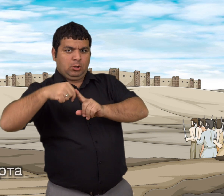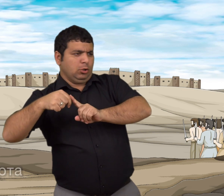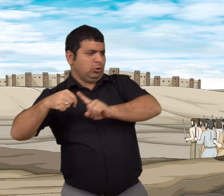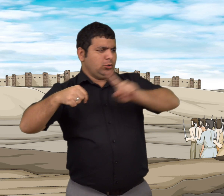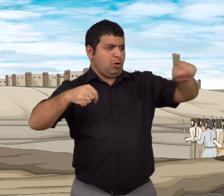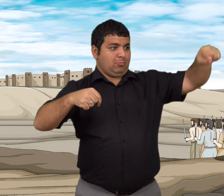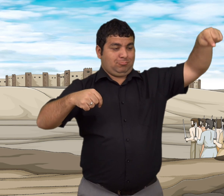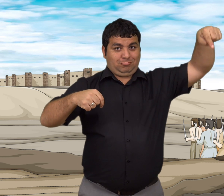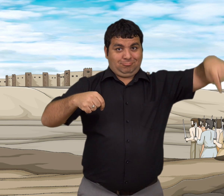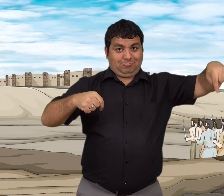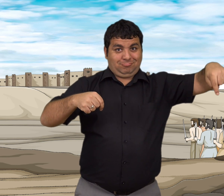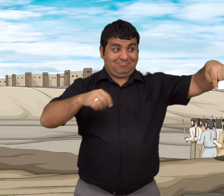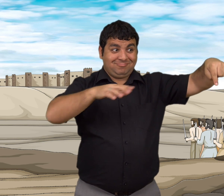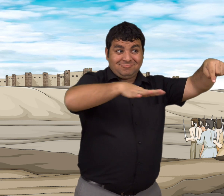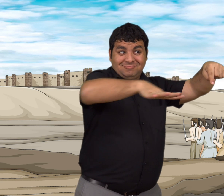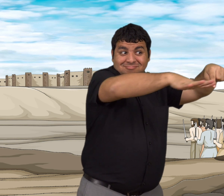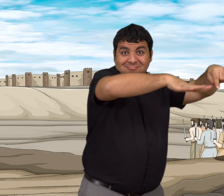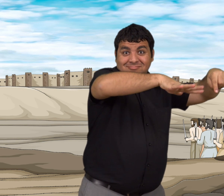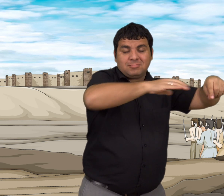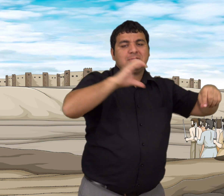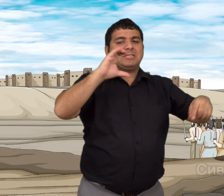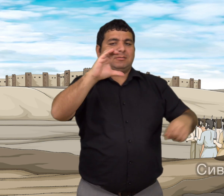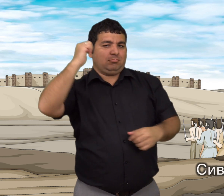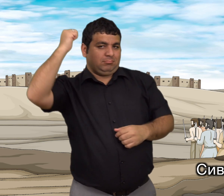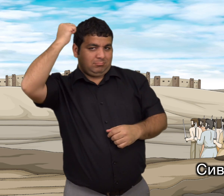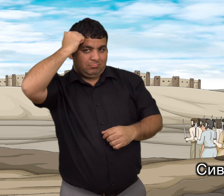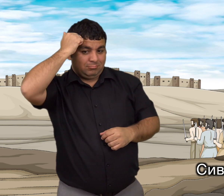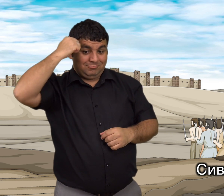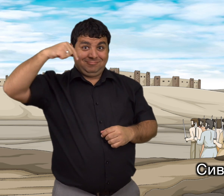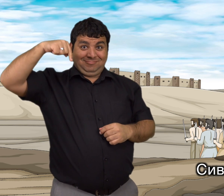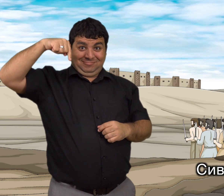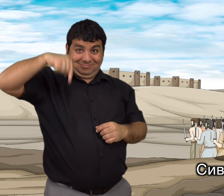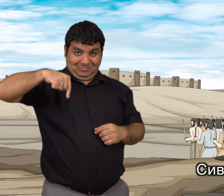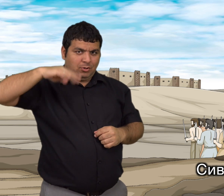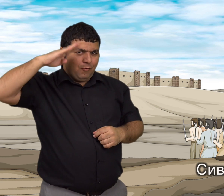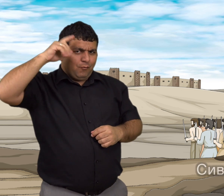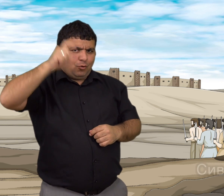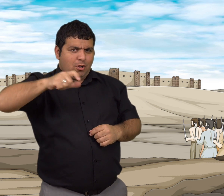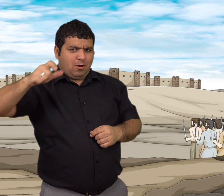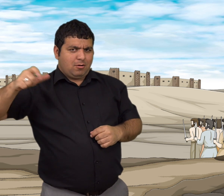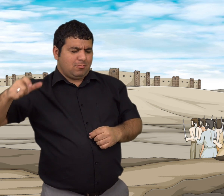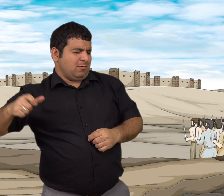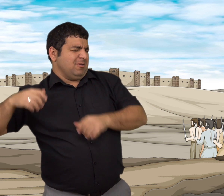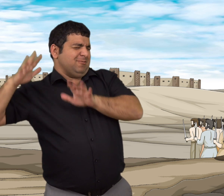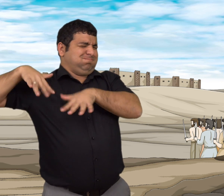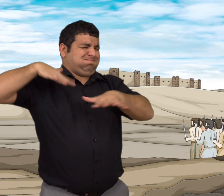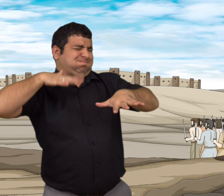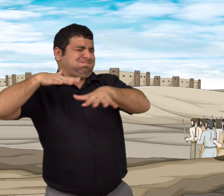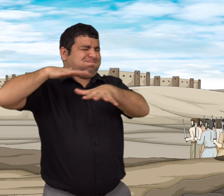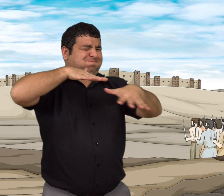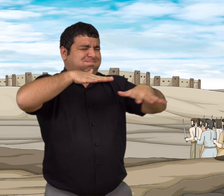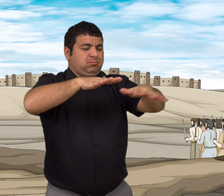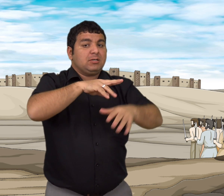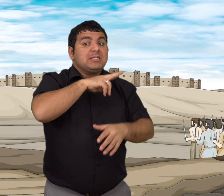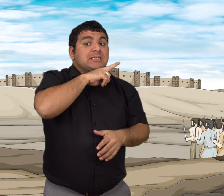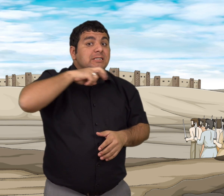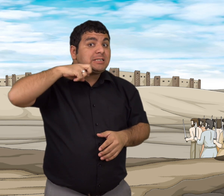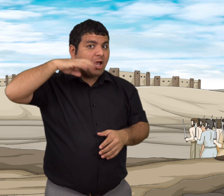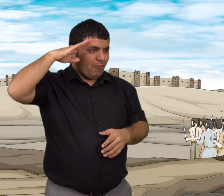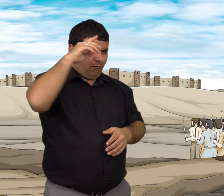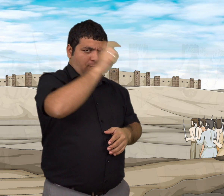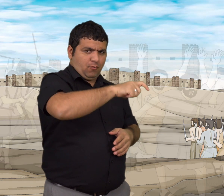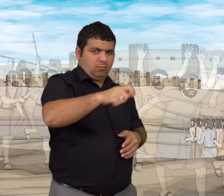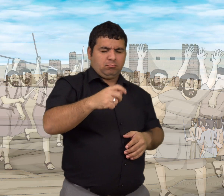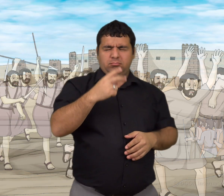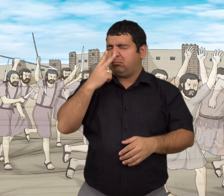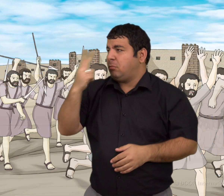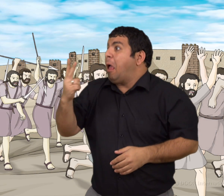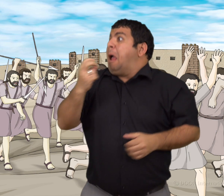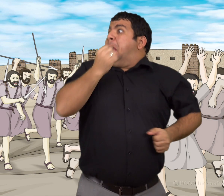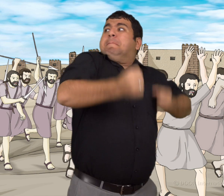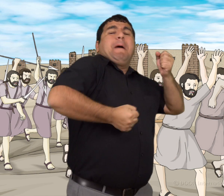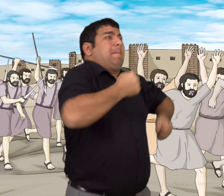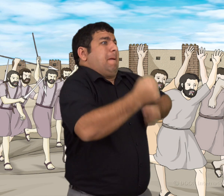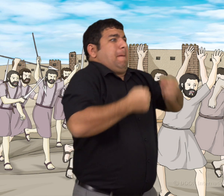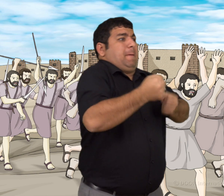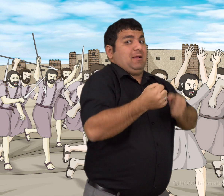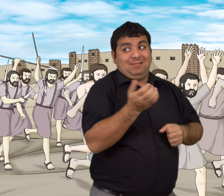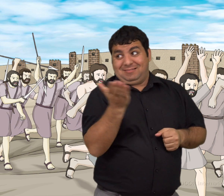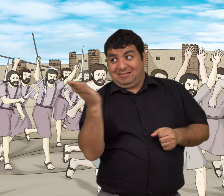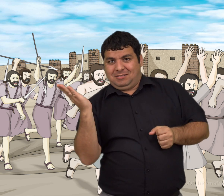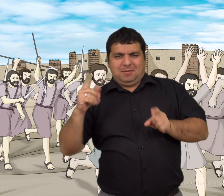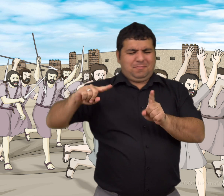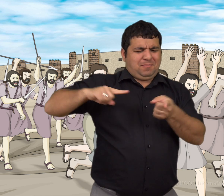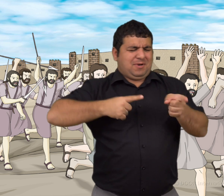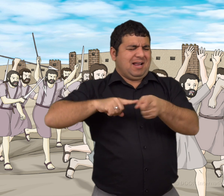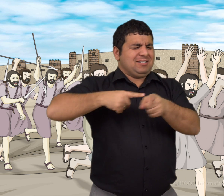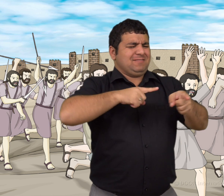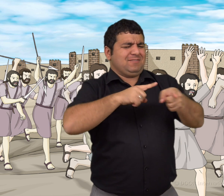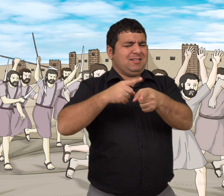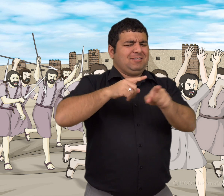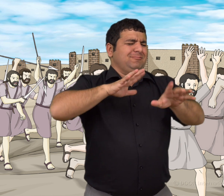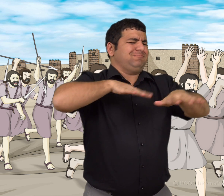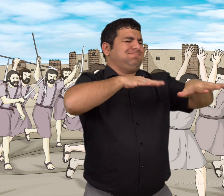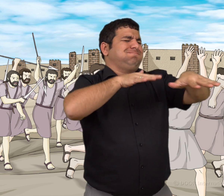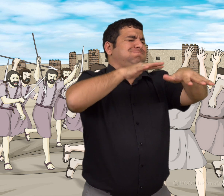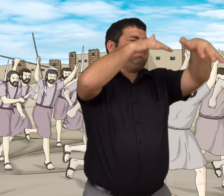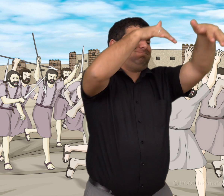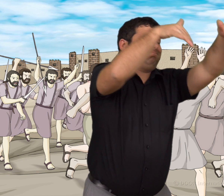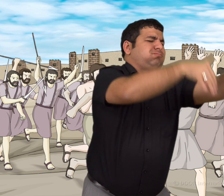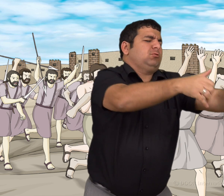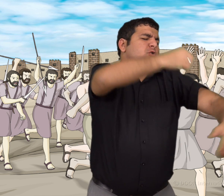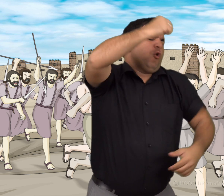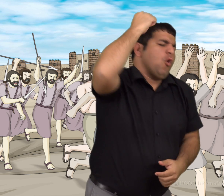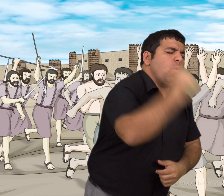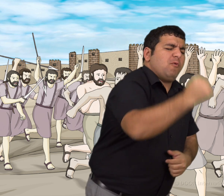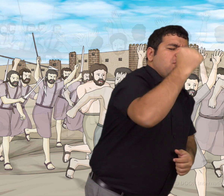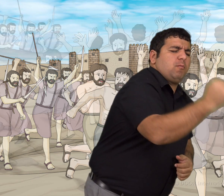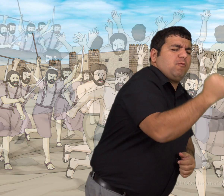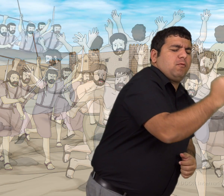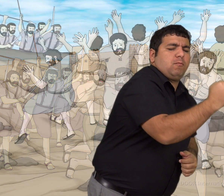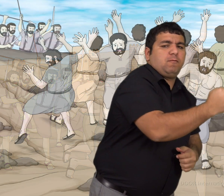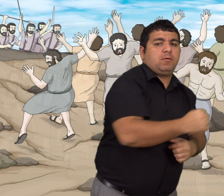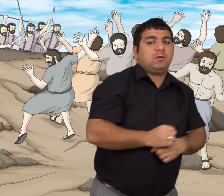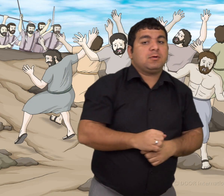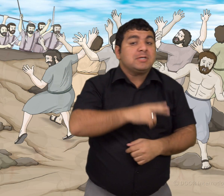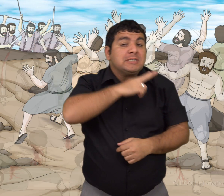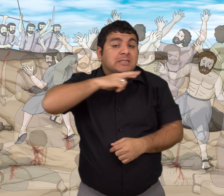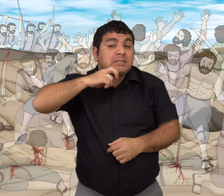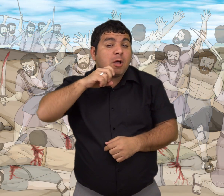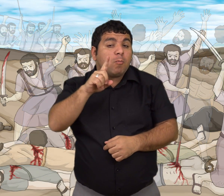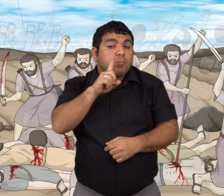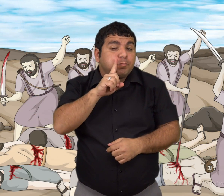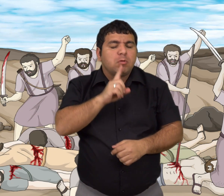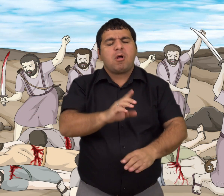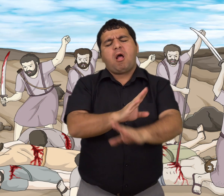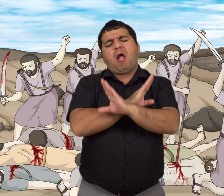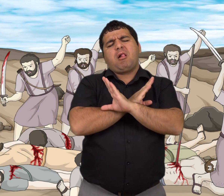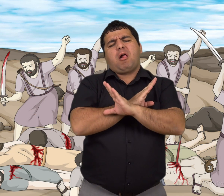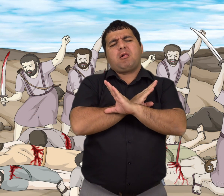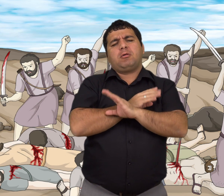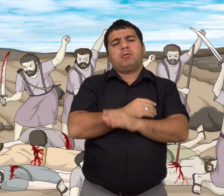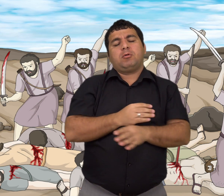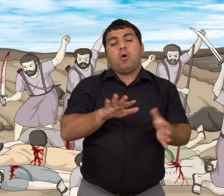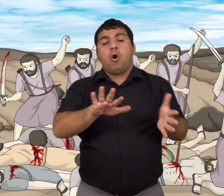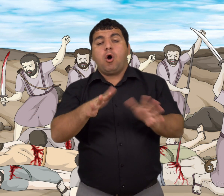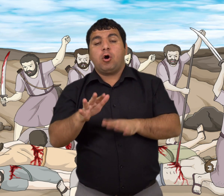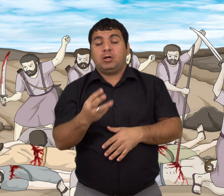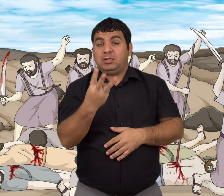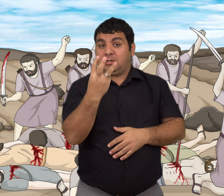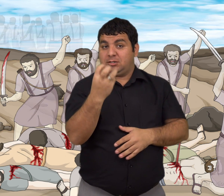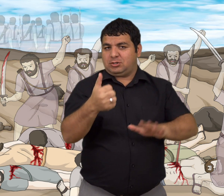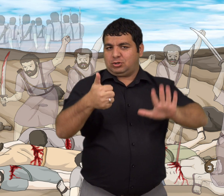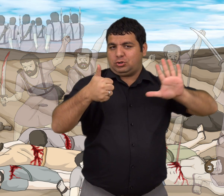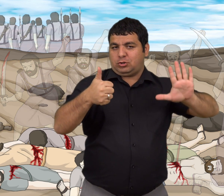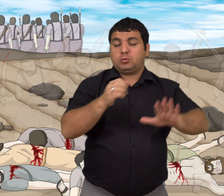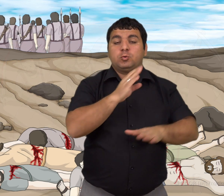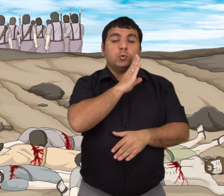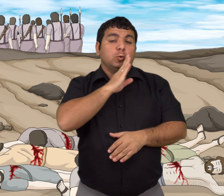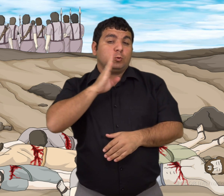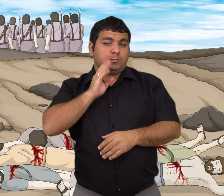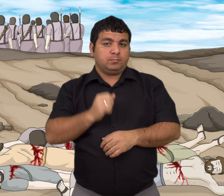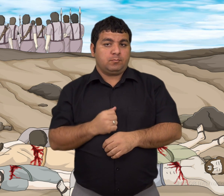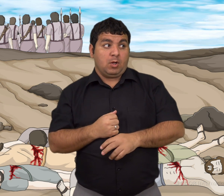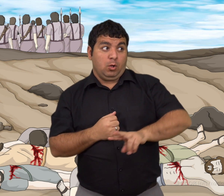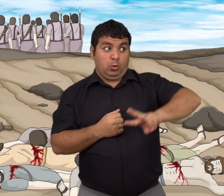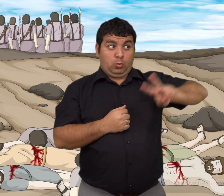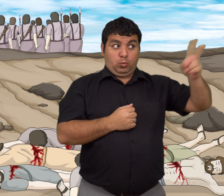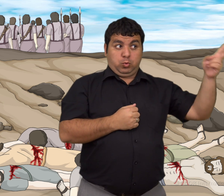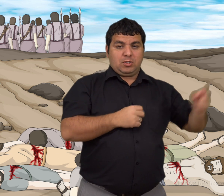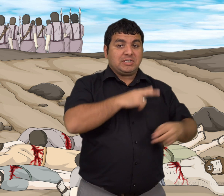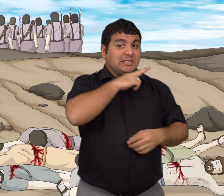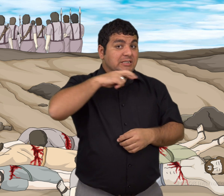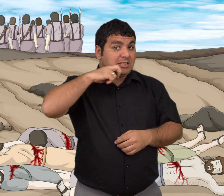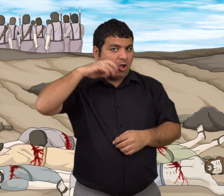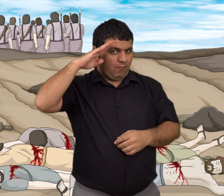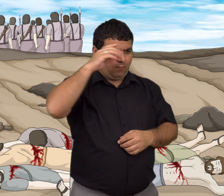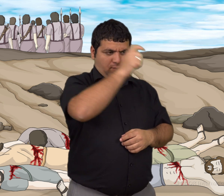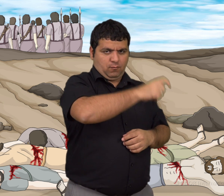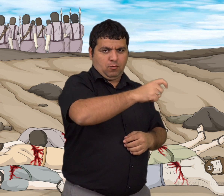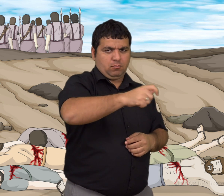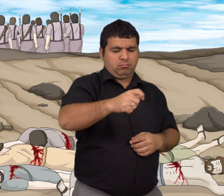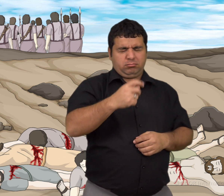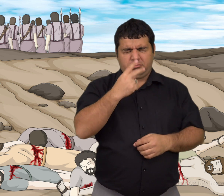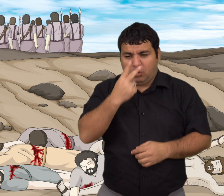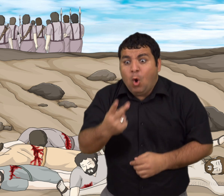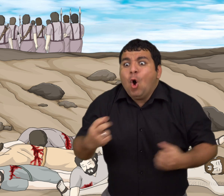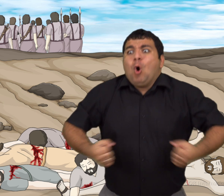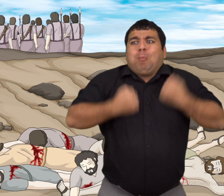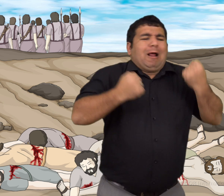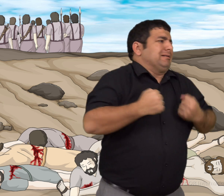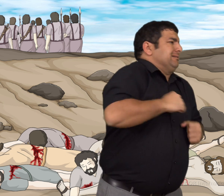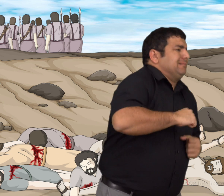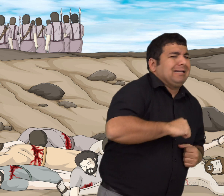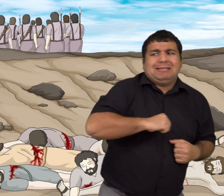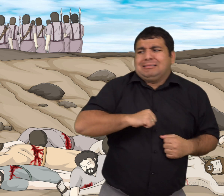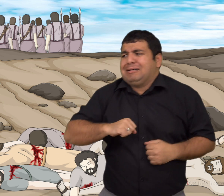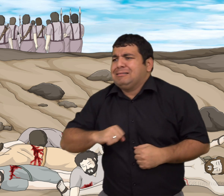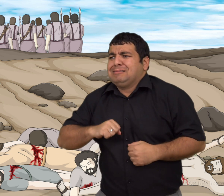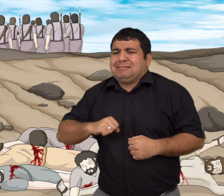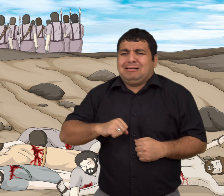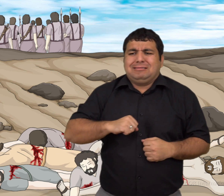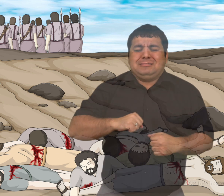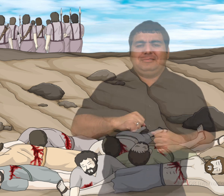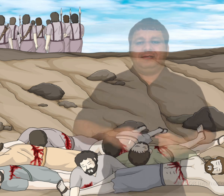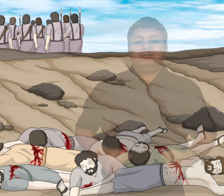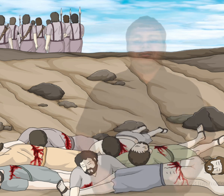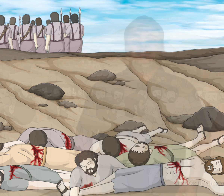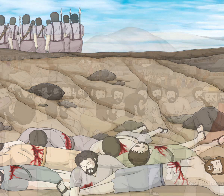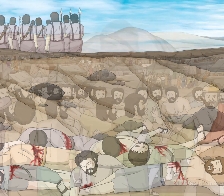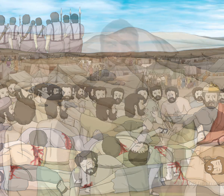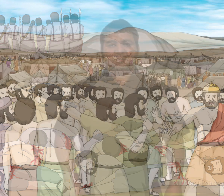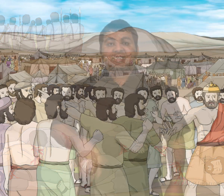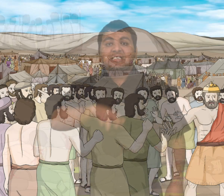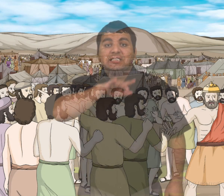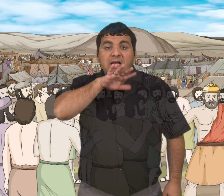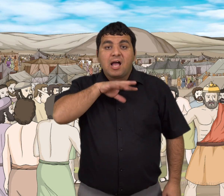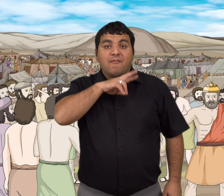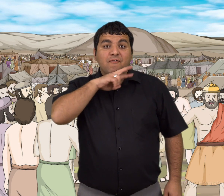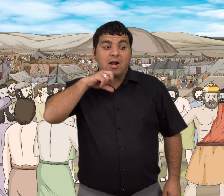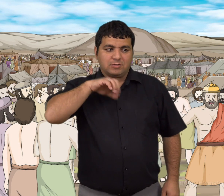And the men of Ai struck down about thirty-six of them, chasing them from the gate as far as the quarries and striking them down on the slopes.